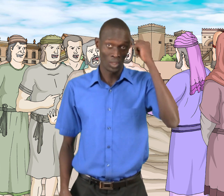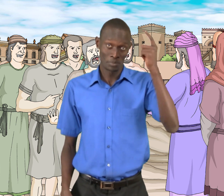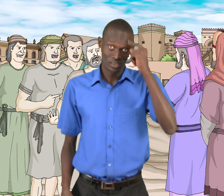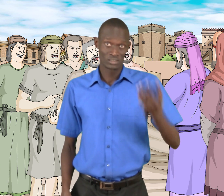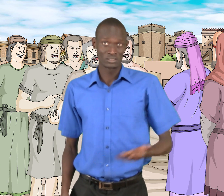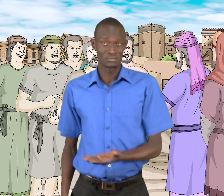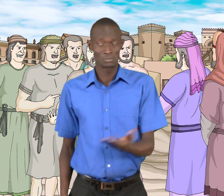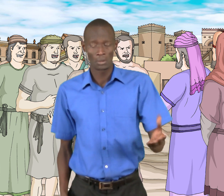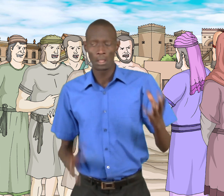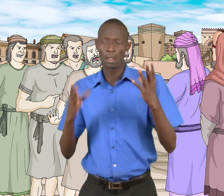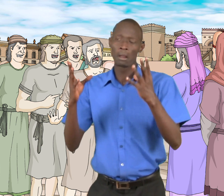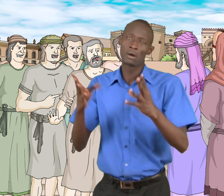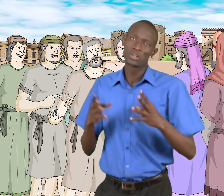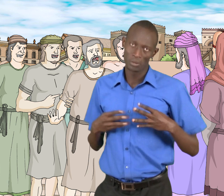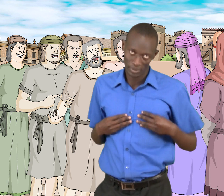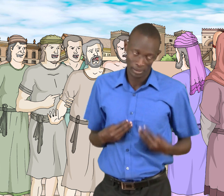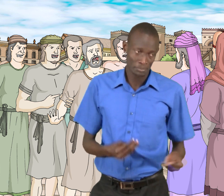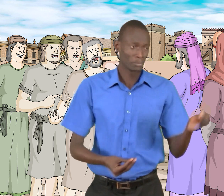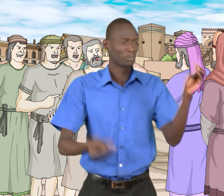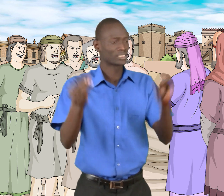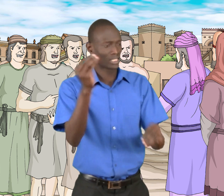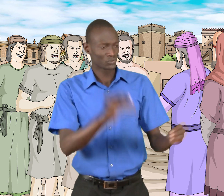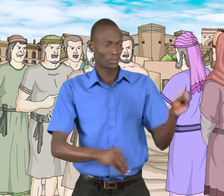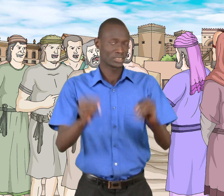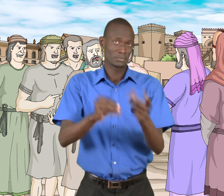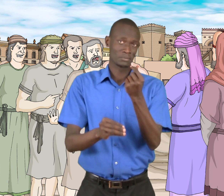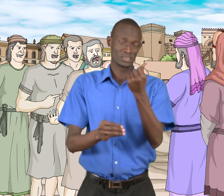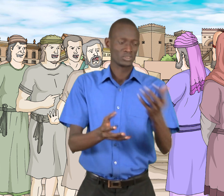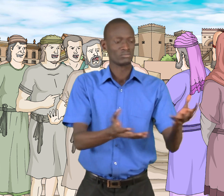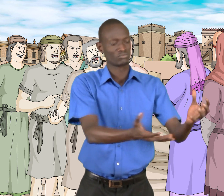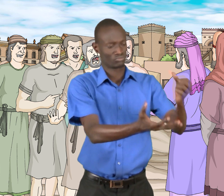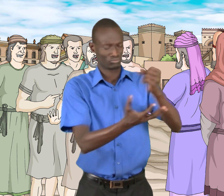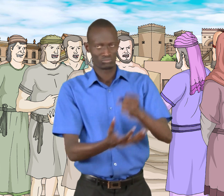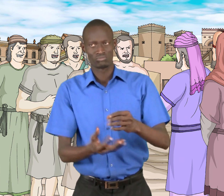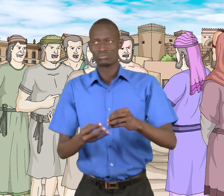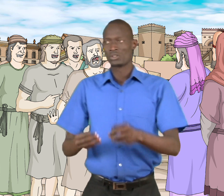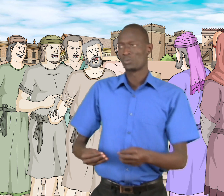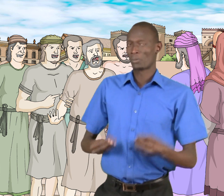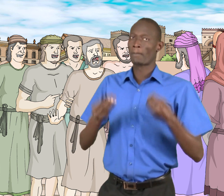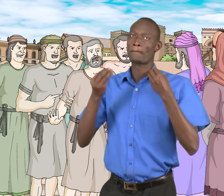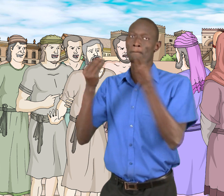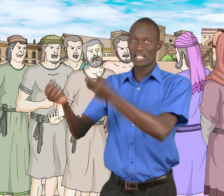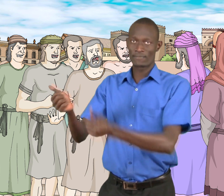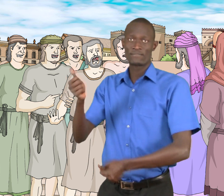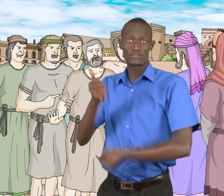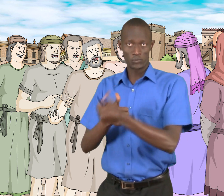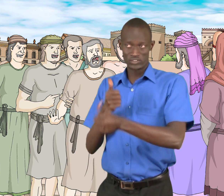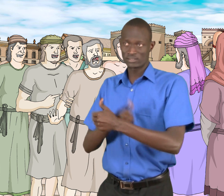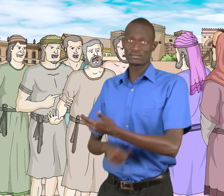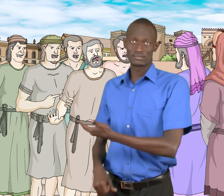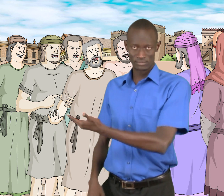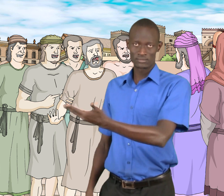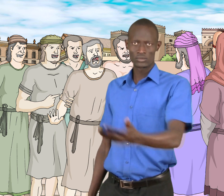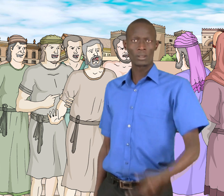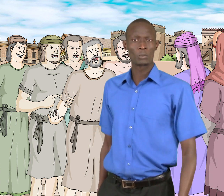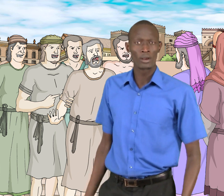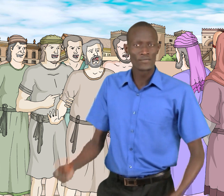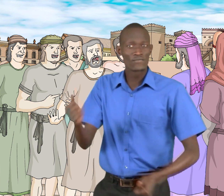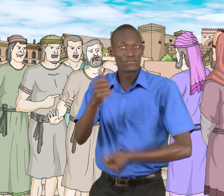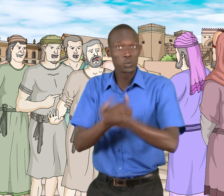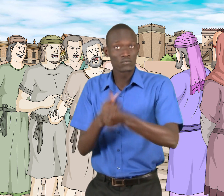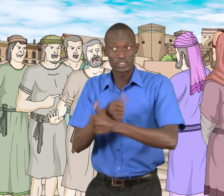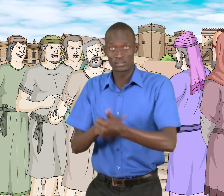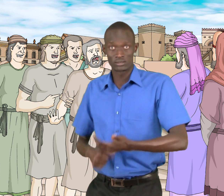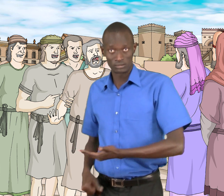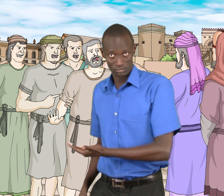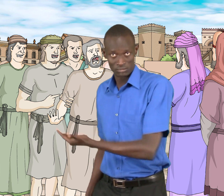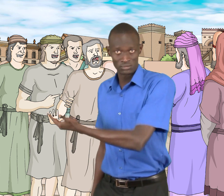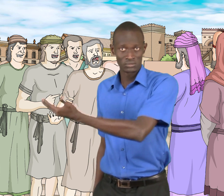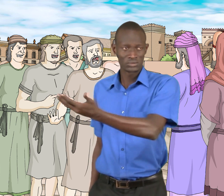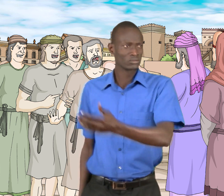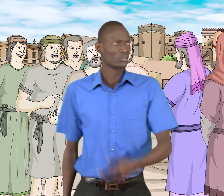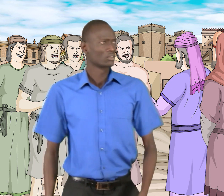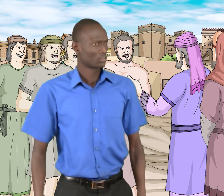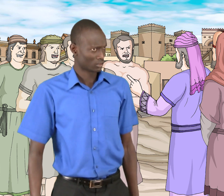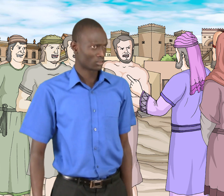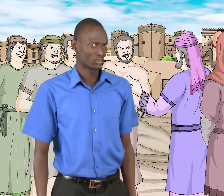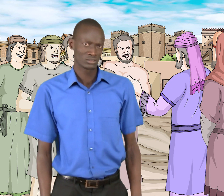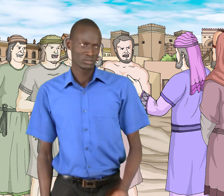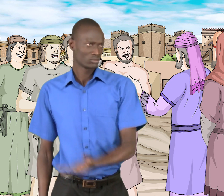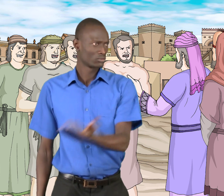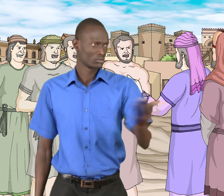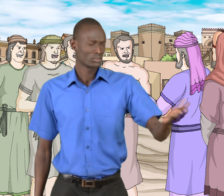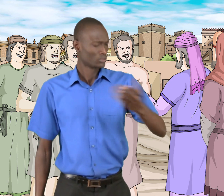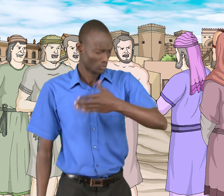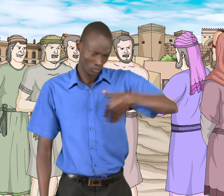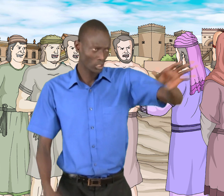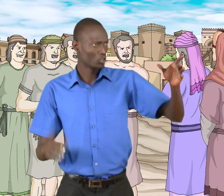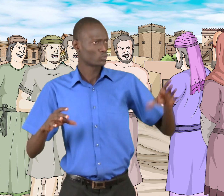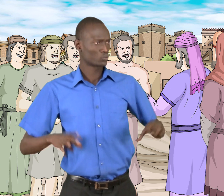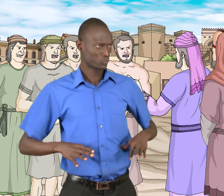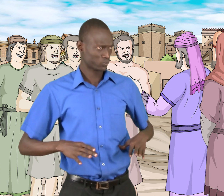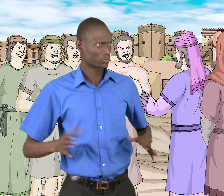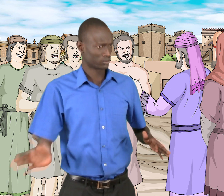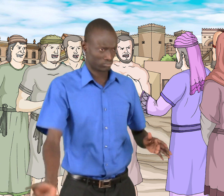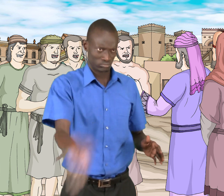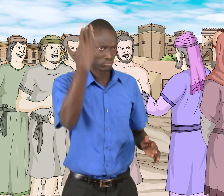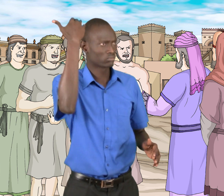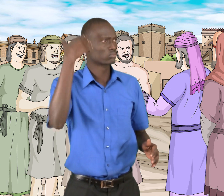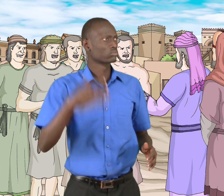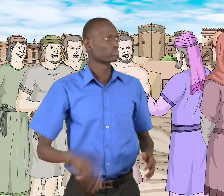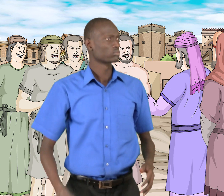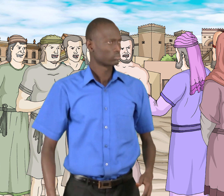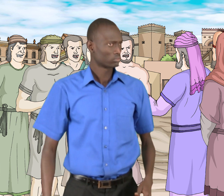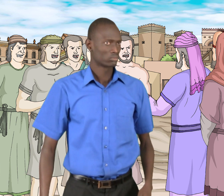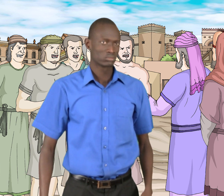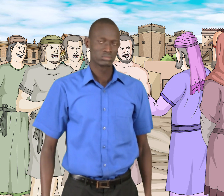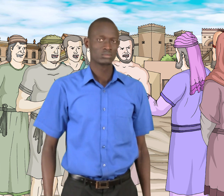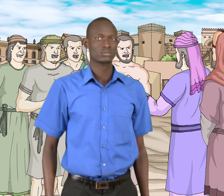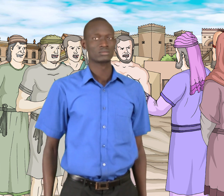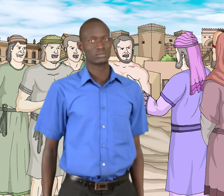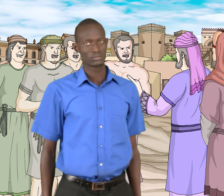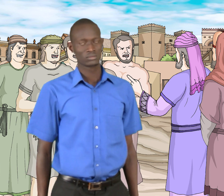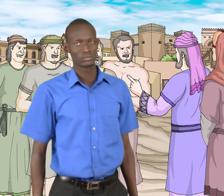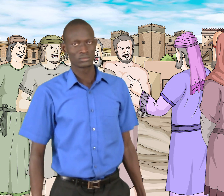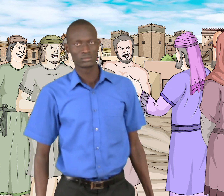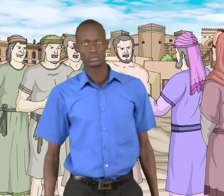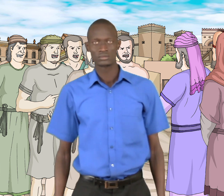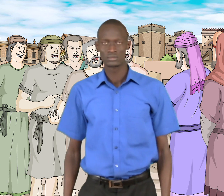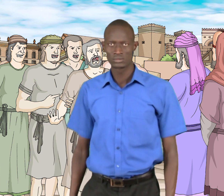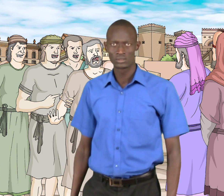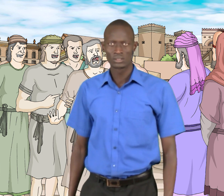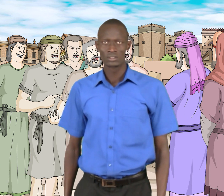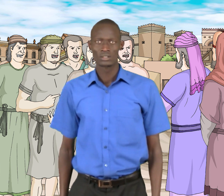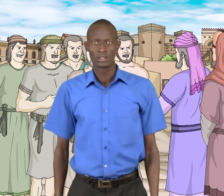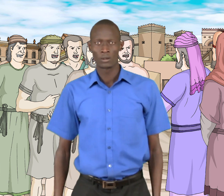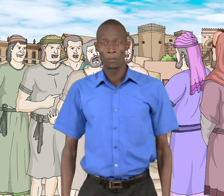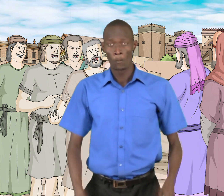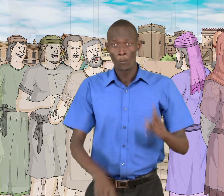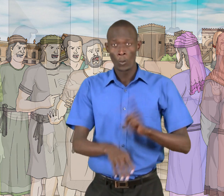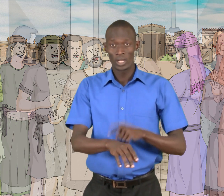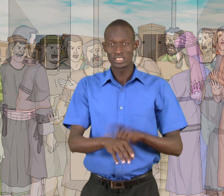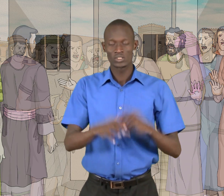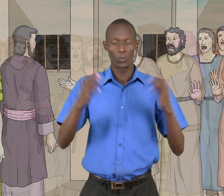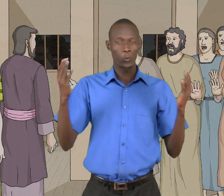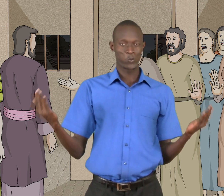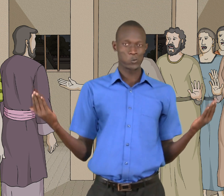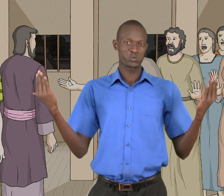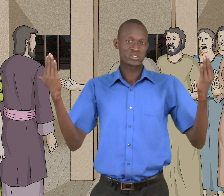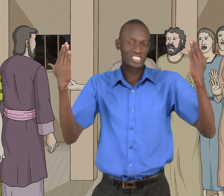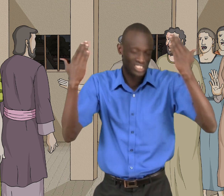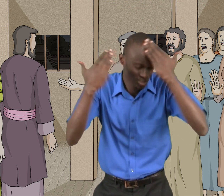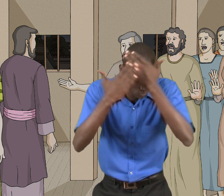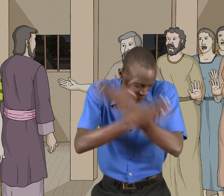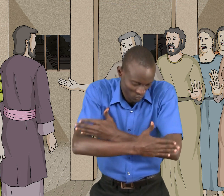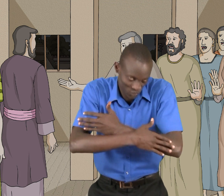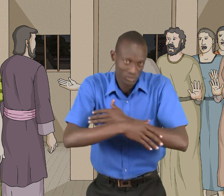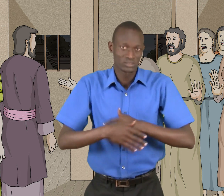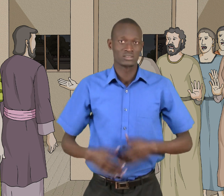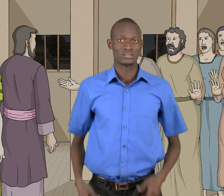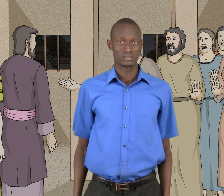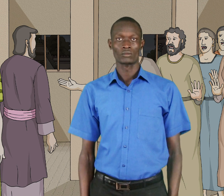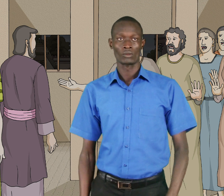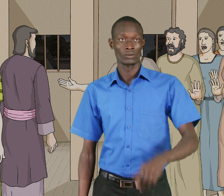And they collected bond from Jason and the others, and then released them.